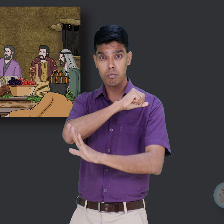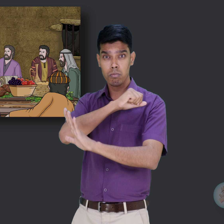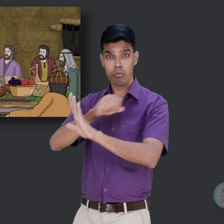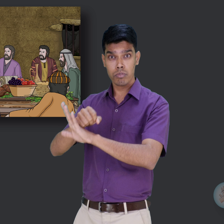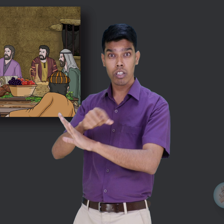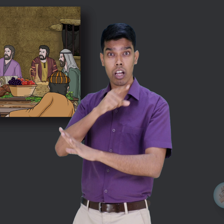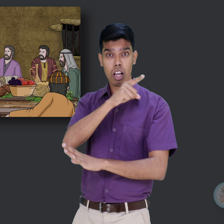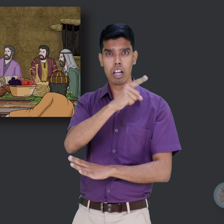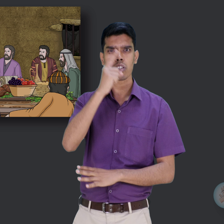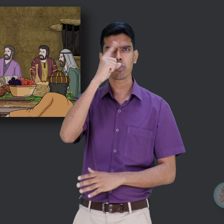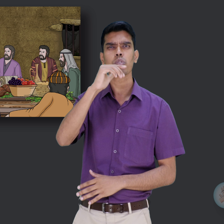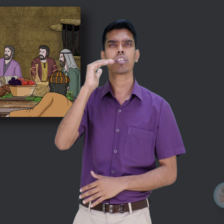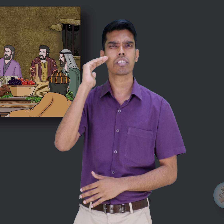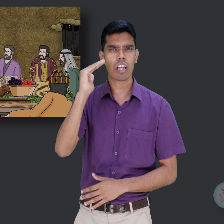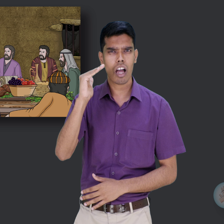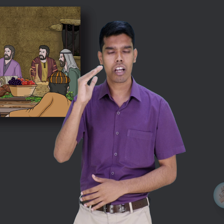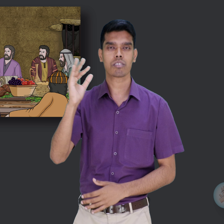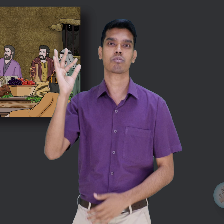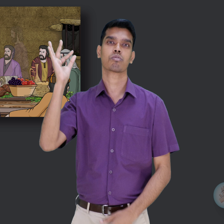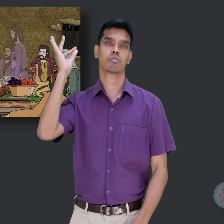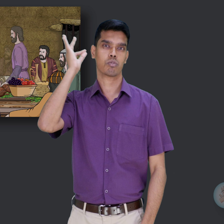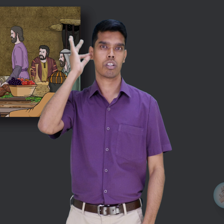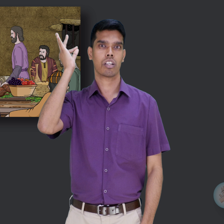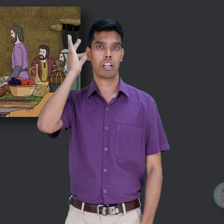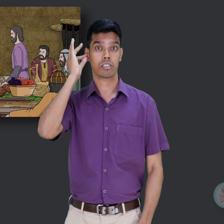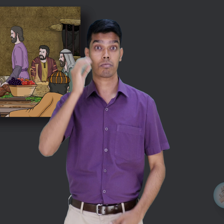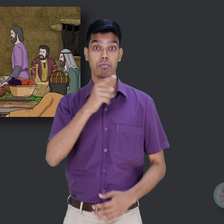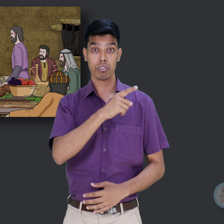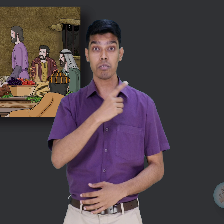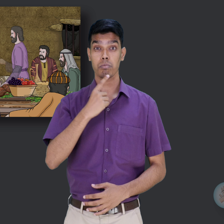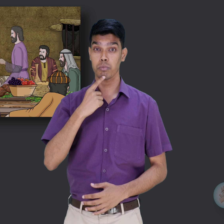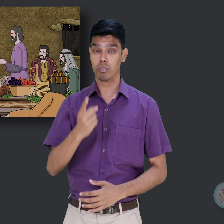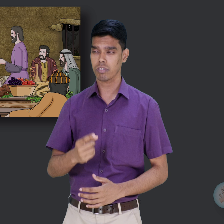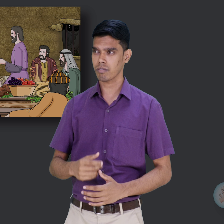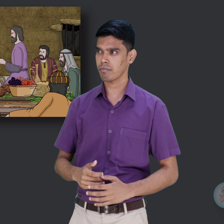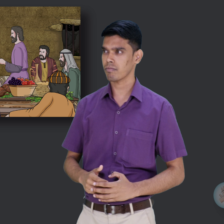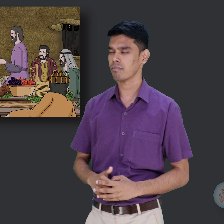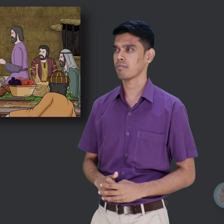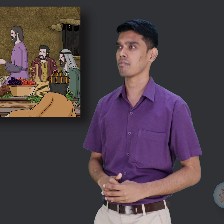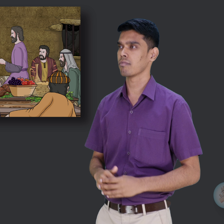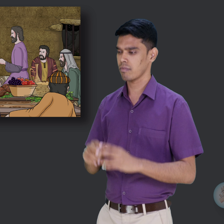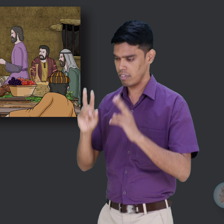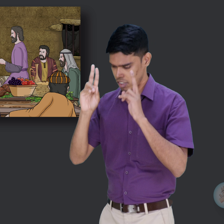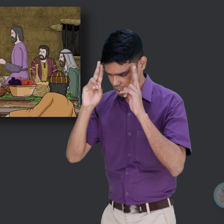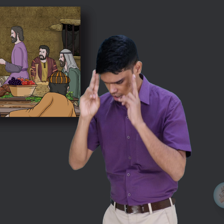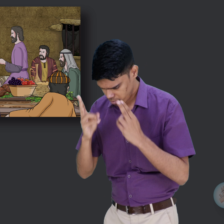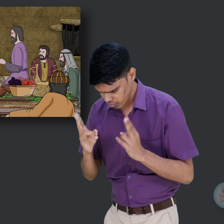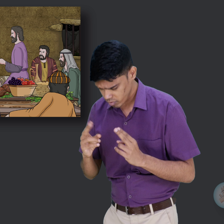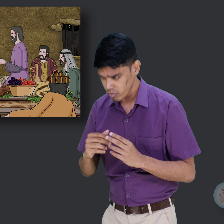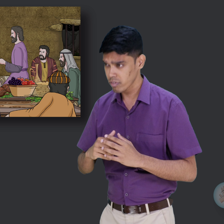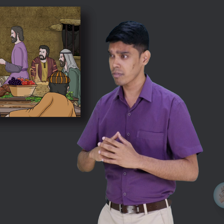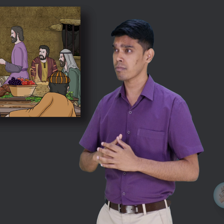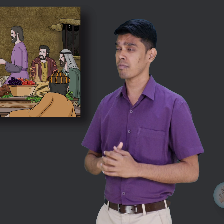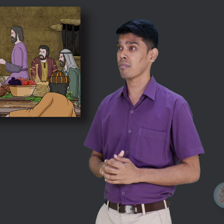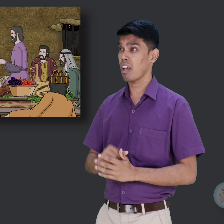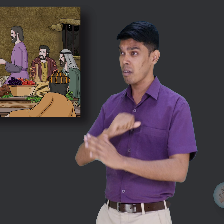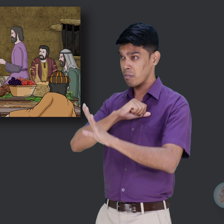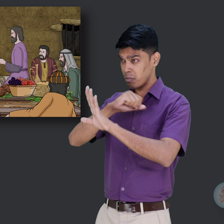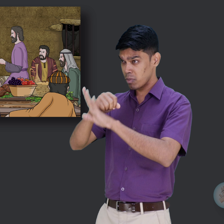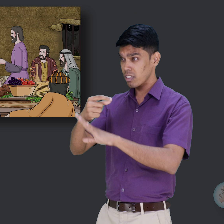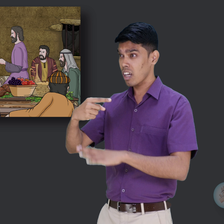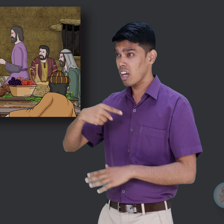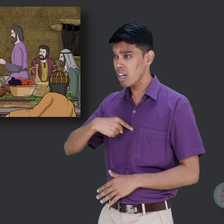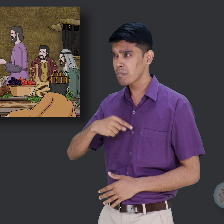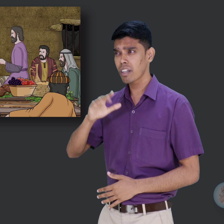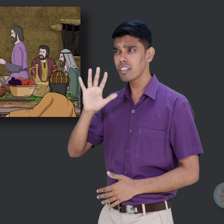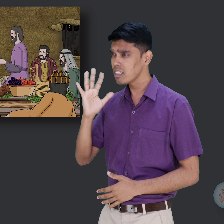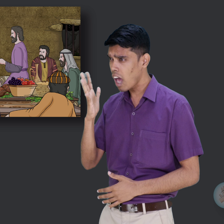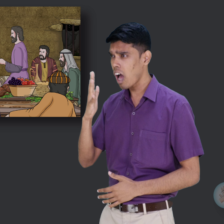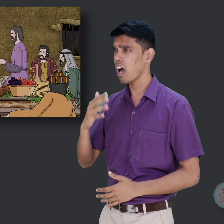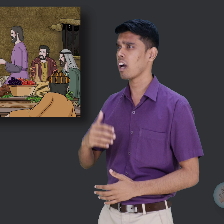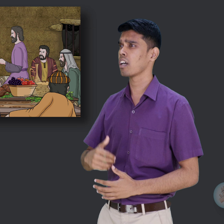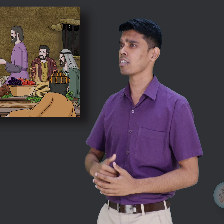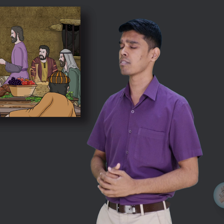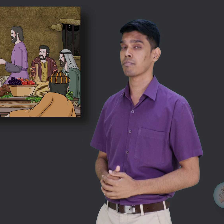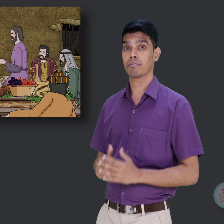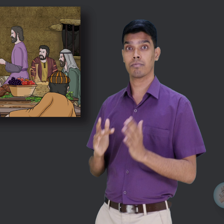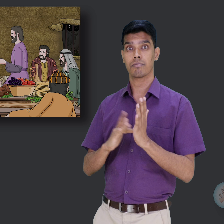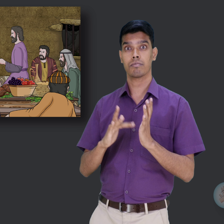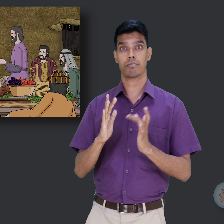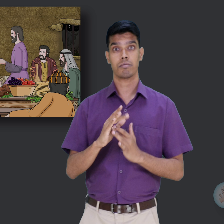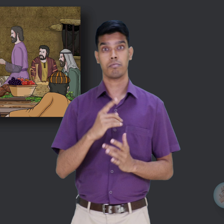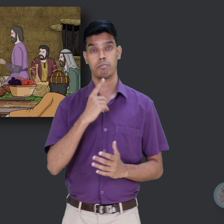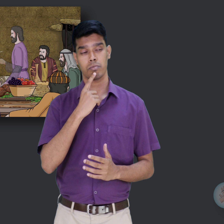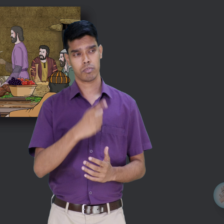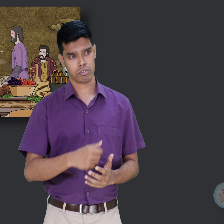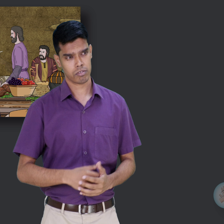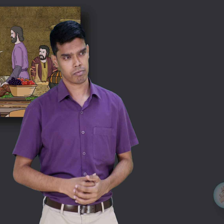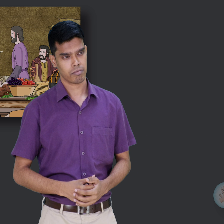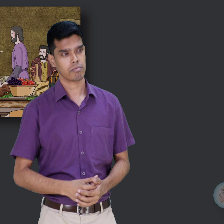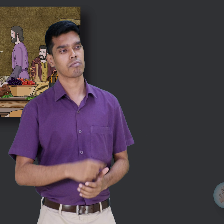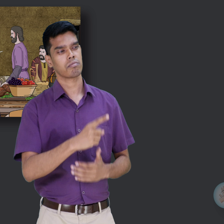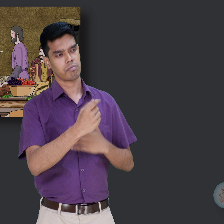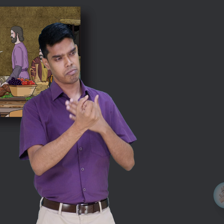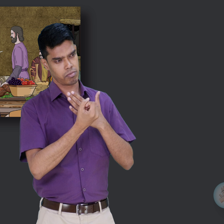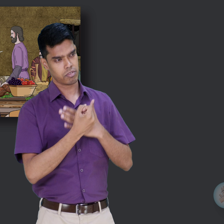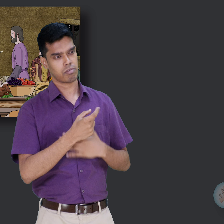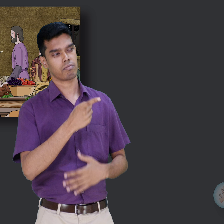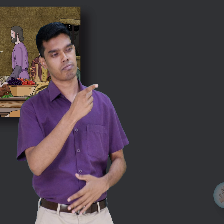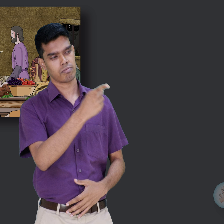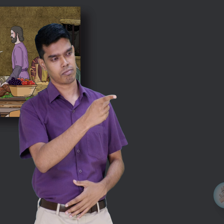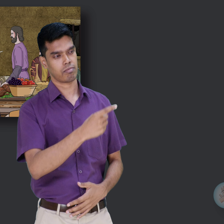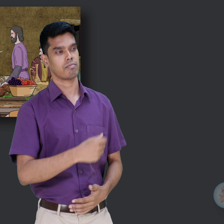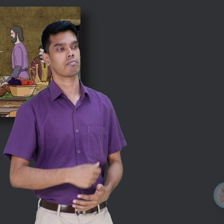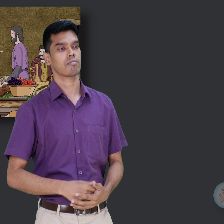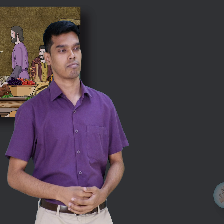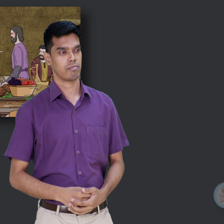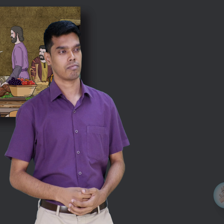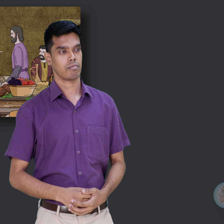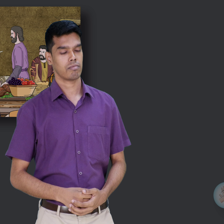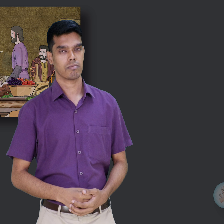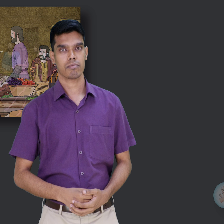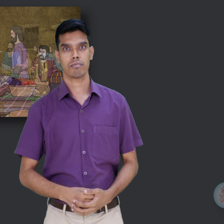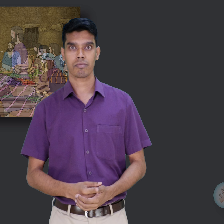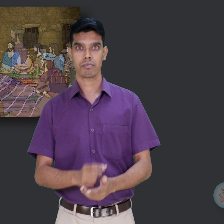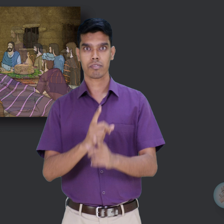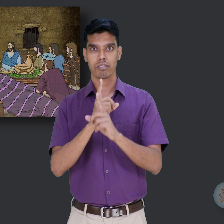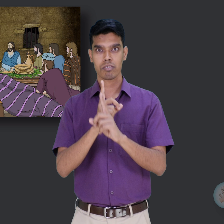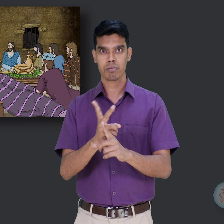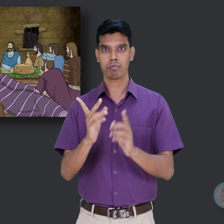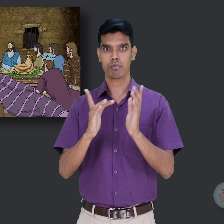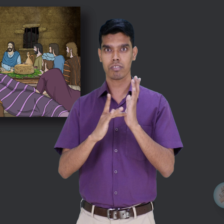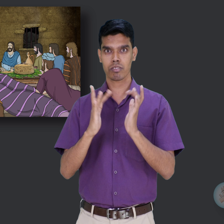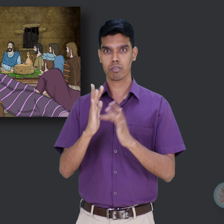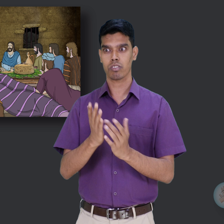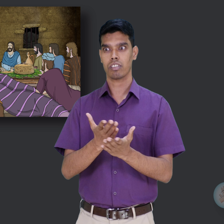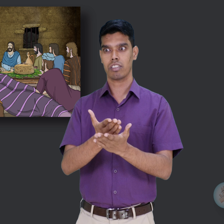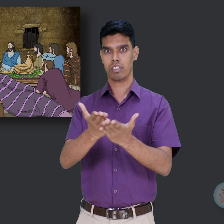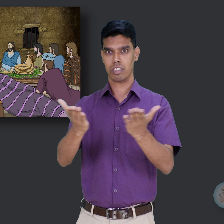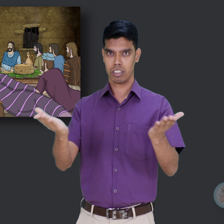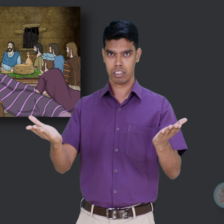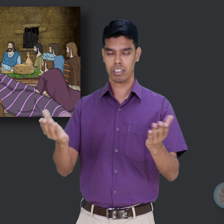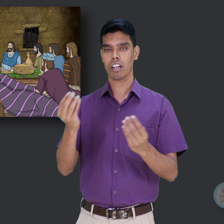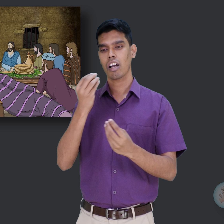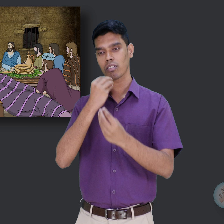Then Judas, who would betray Him, said, “Surely not I, Rabbi?” Jesus answered, “You have said it yourself.”